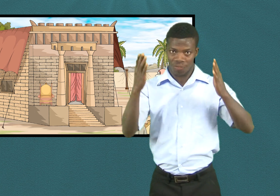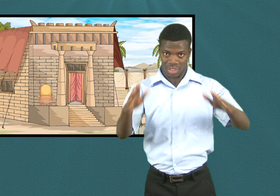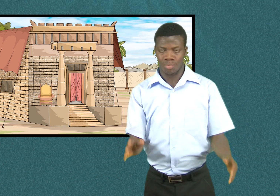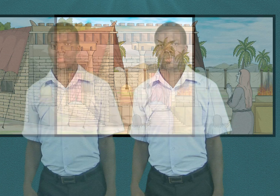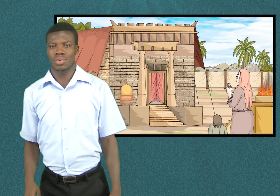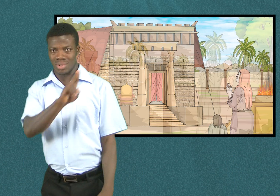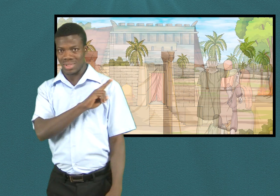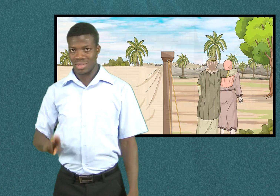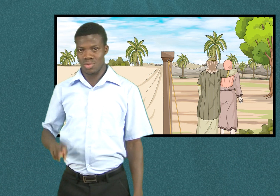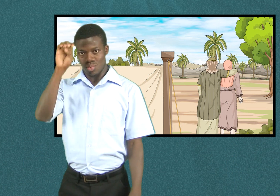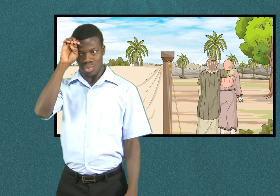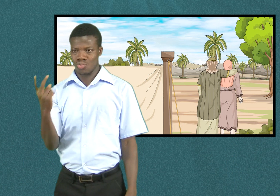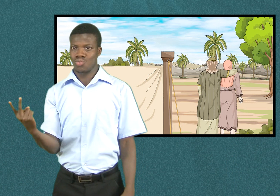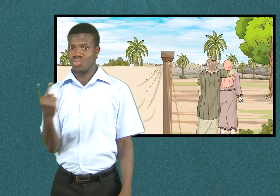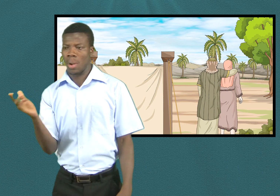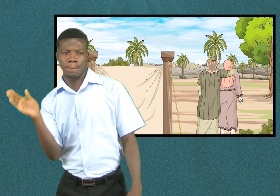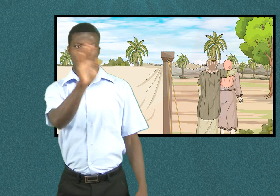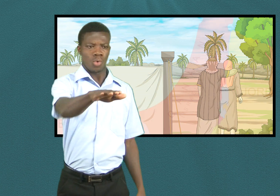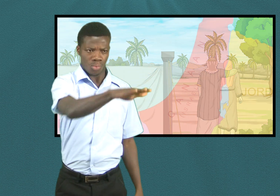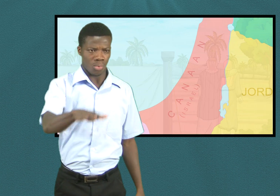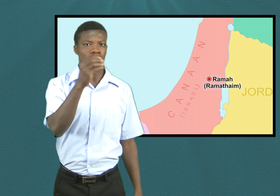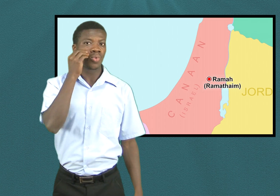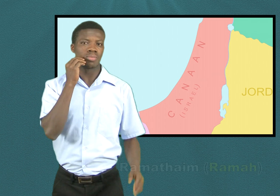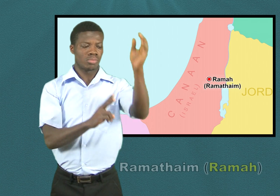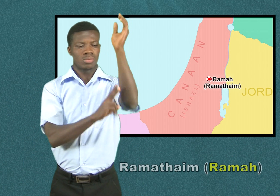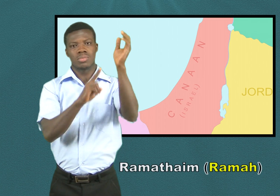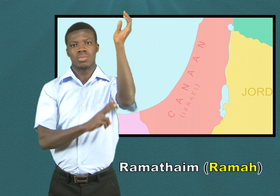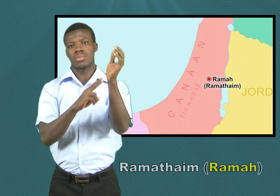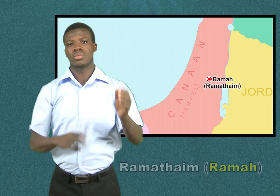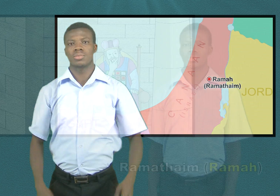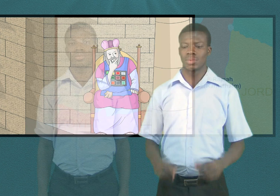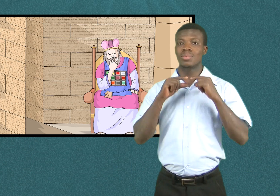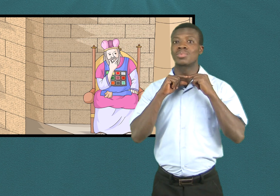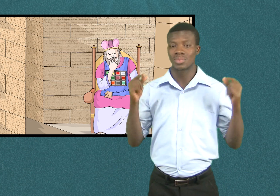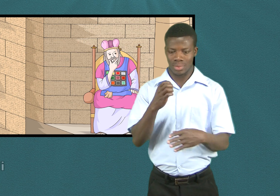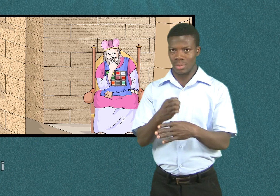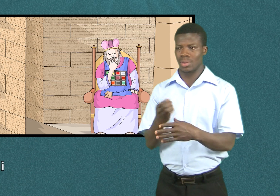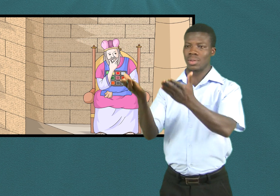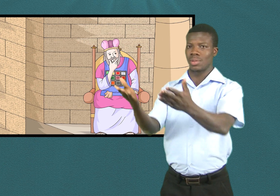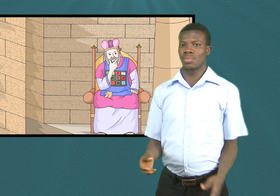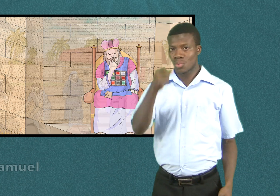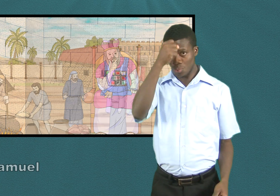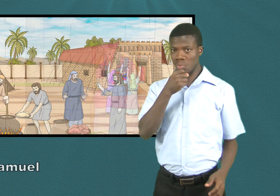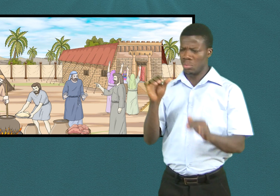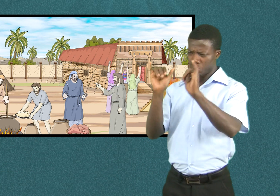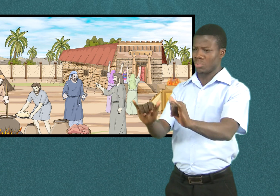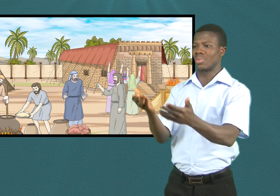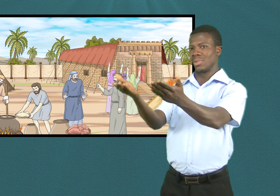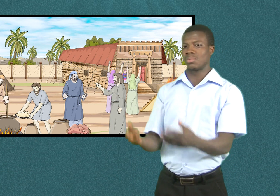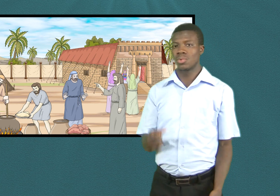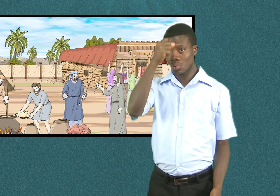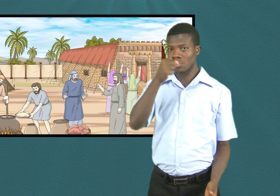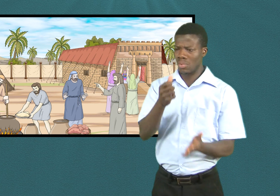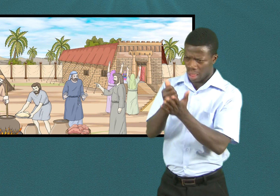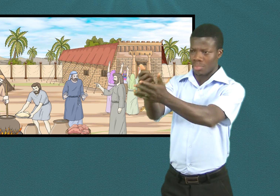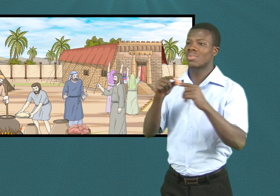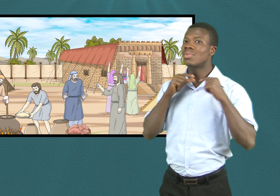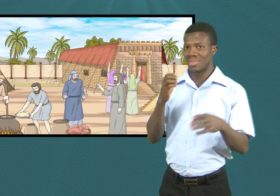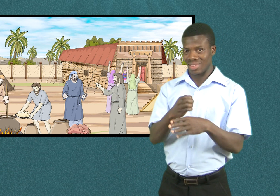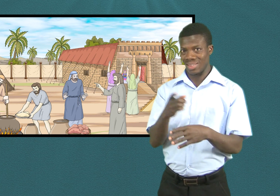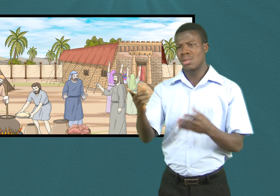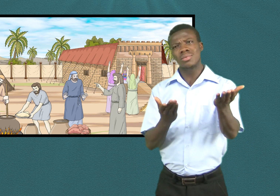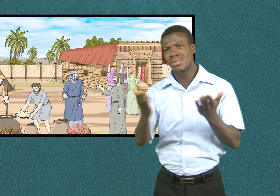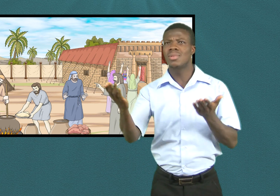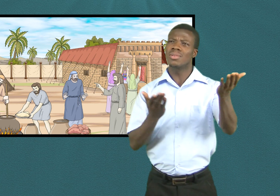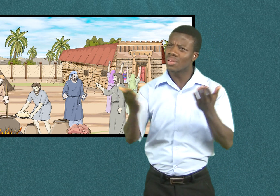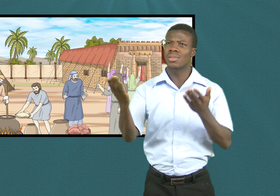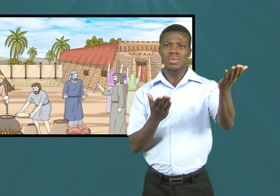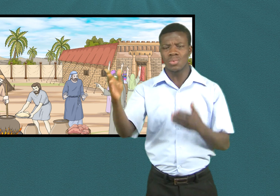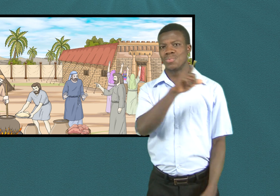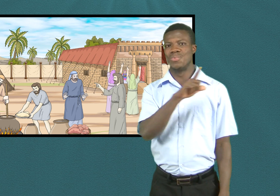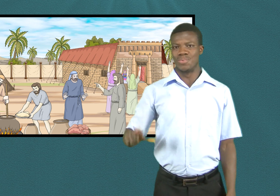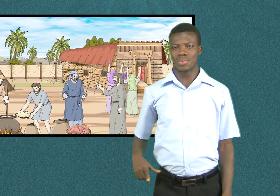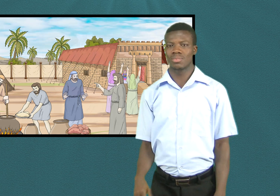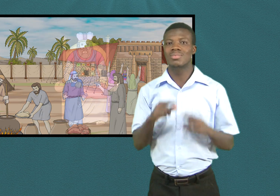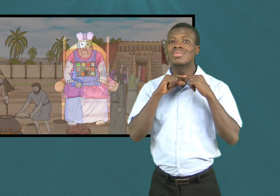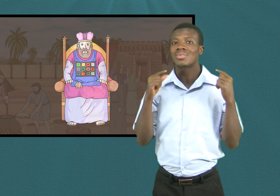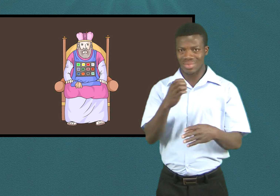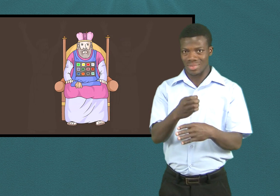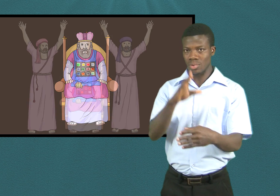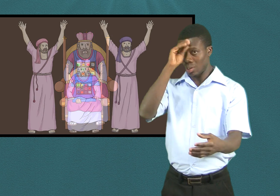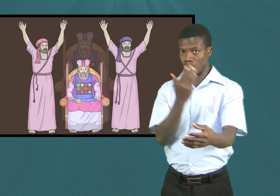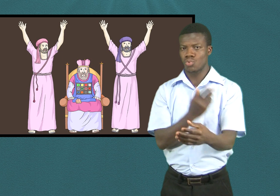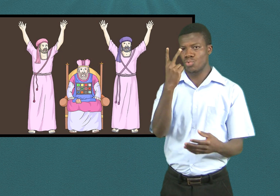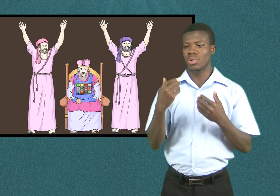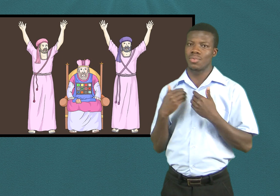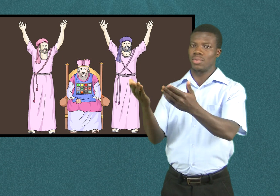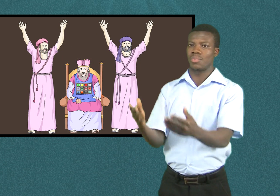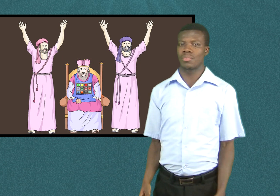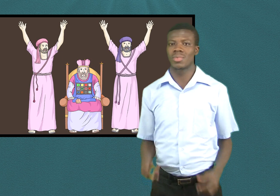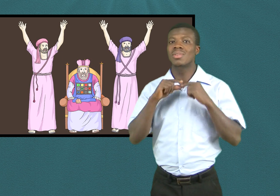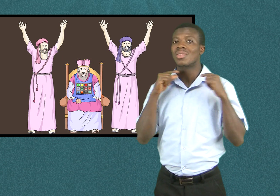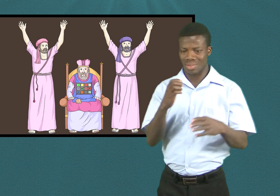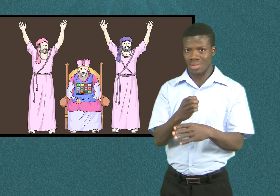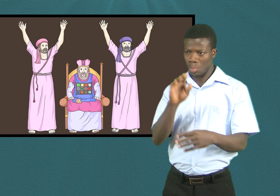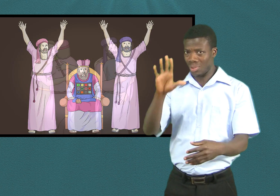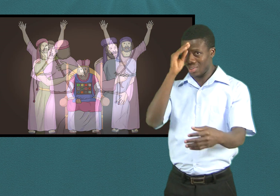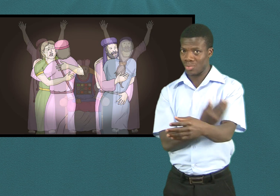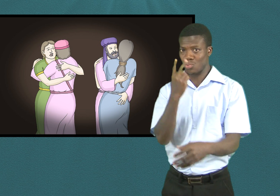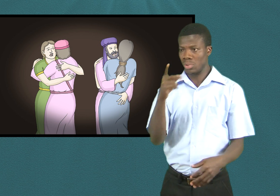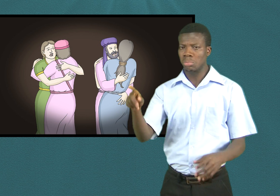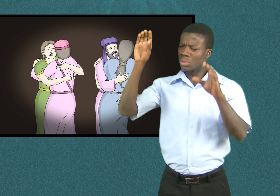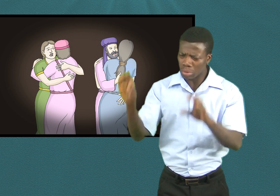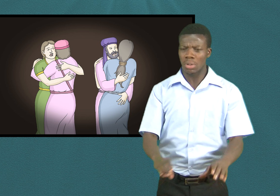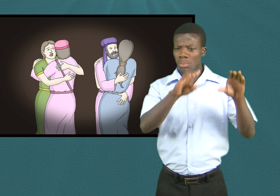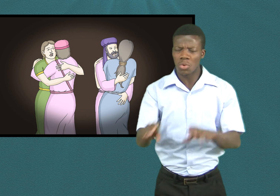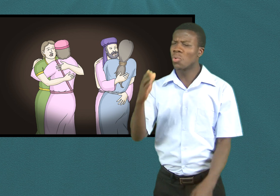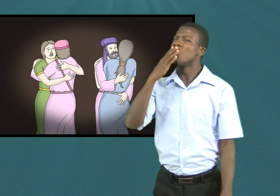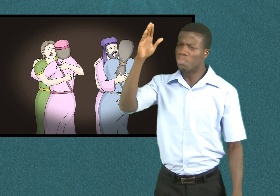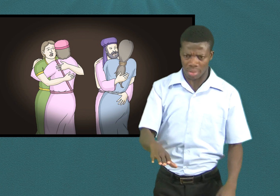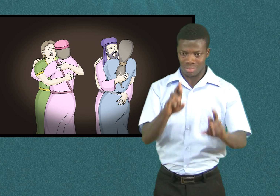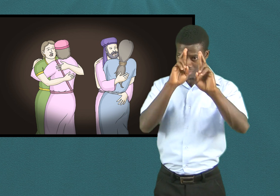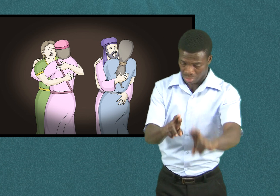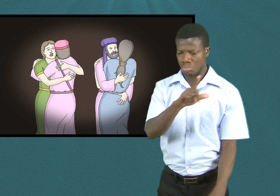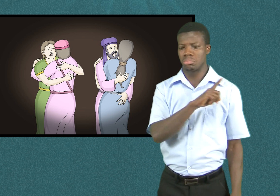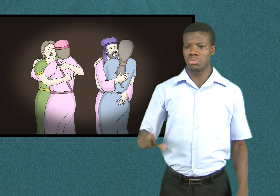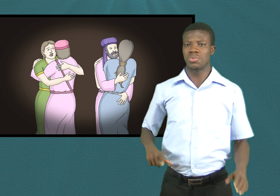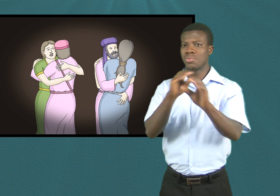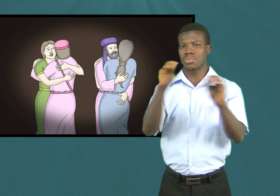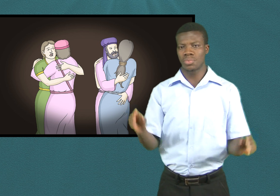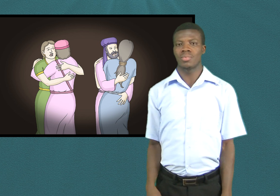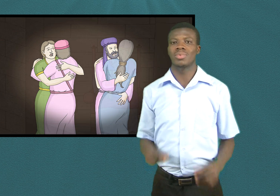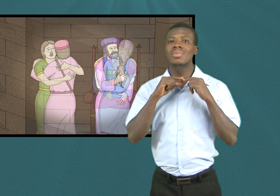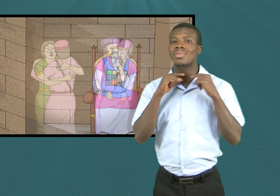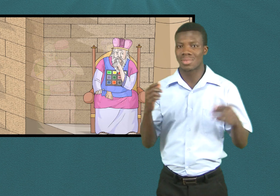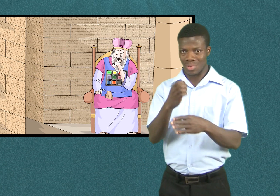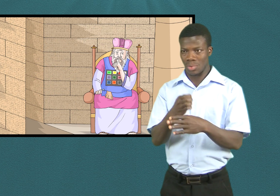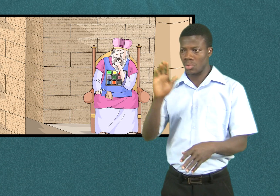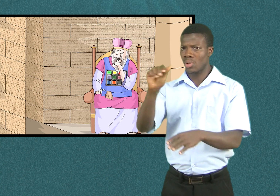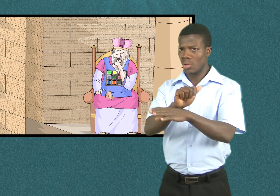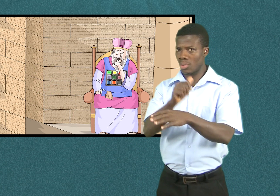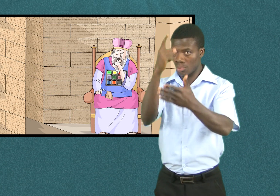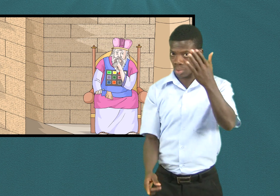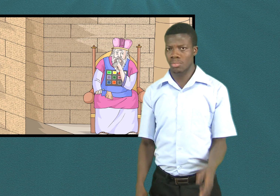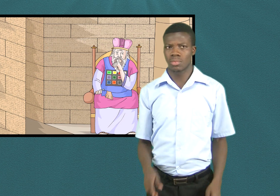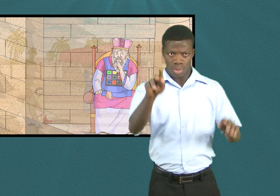Then Elkanah went home to Ramah, but the boy began ministering to the LORD before Eli the priest. Now the sons of Eli were wicked men; they had no regard for the LORD or for the custom of the priests with the people.